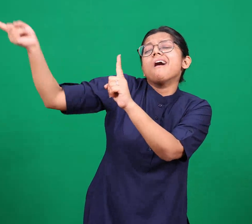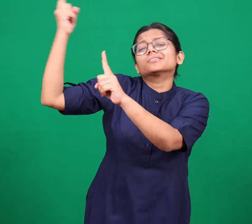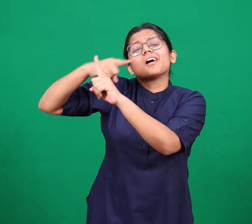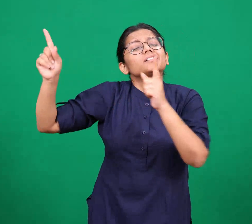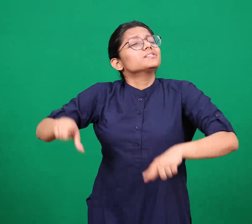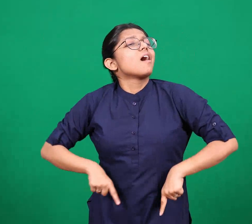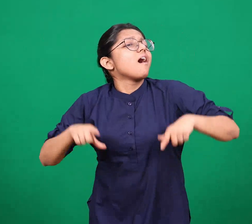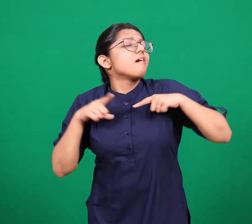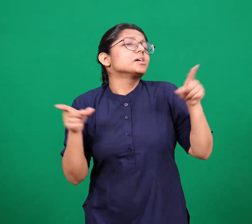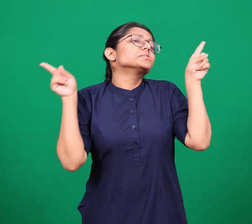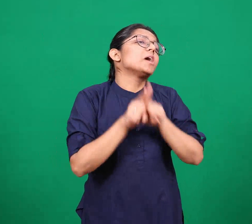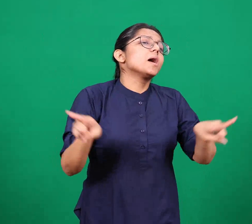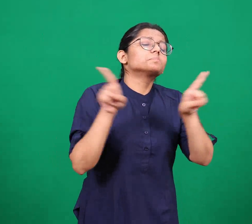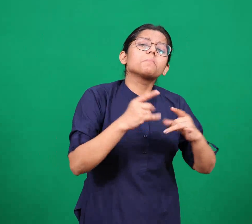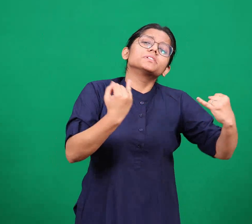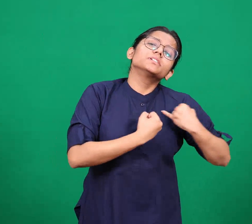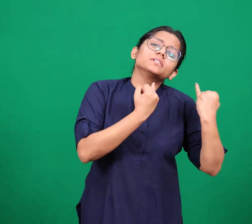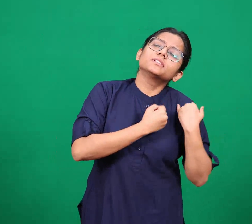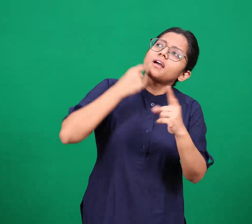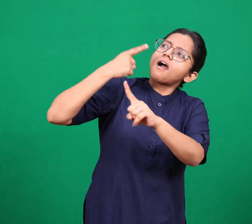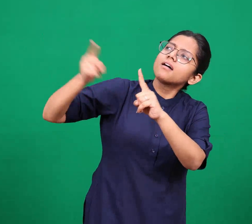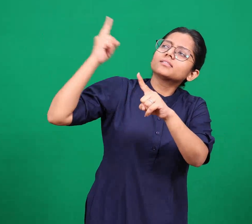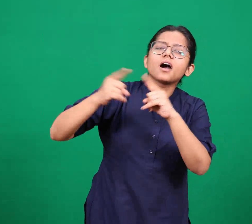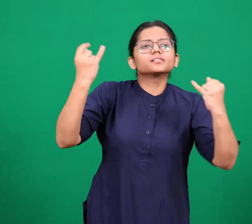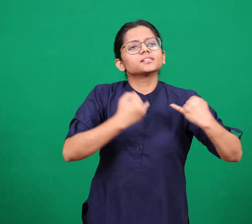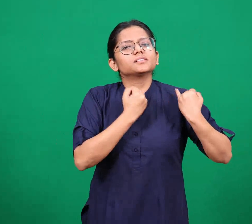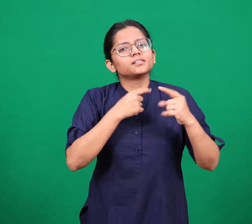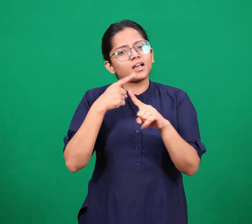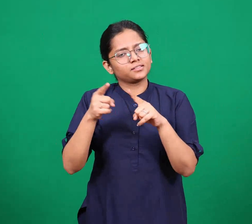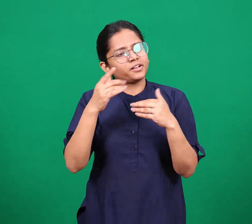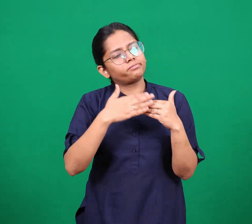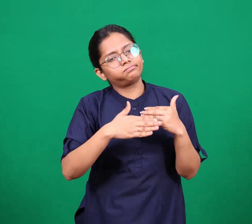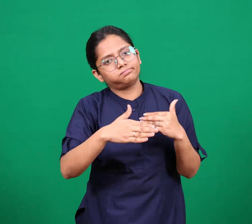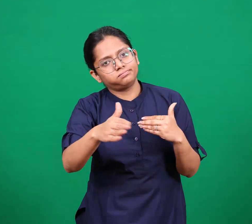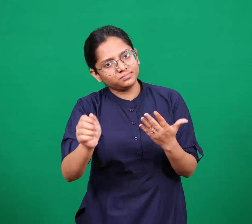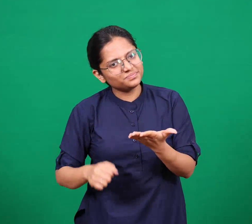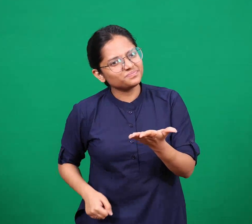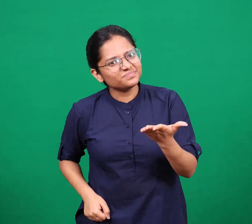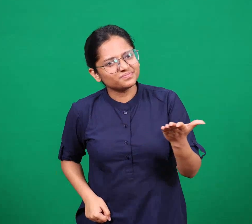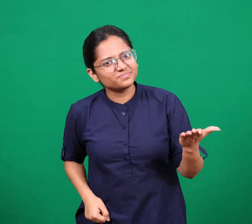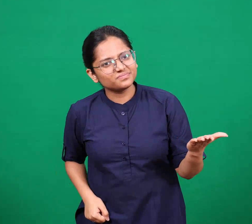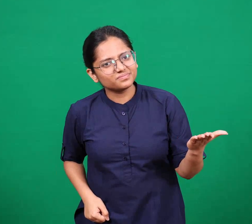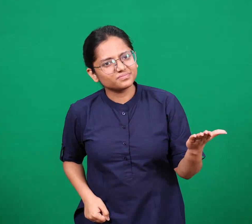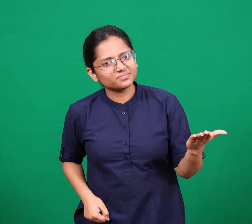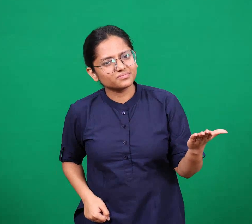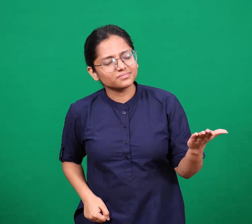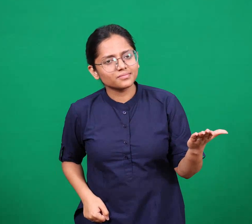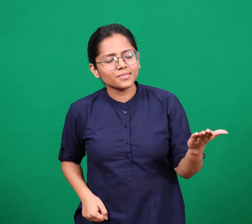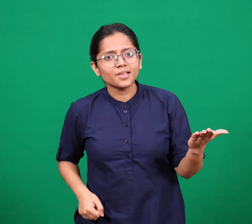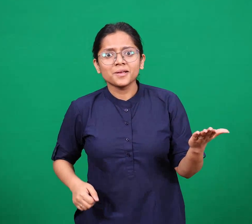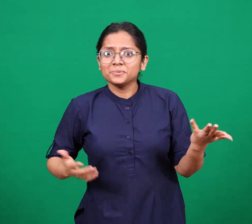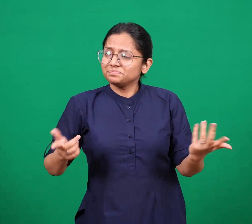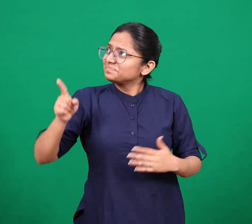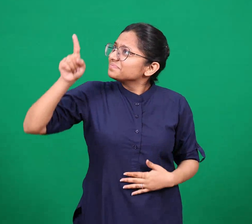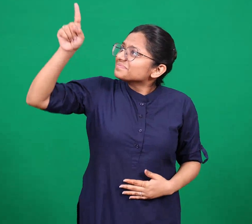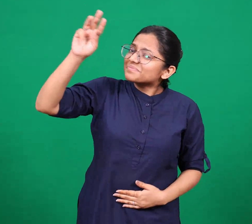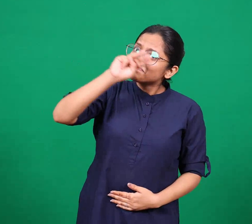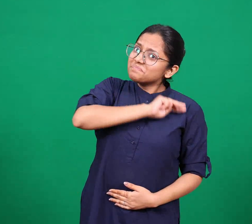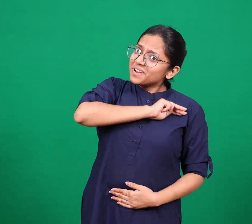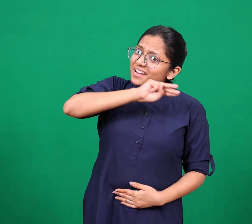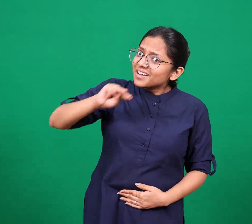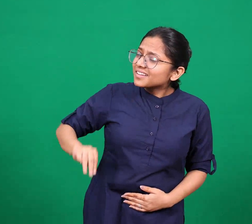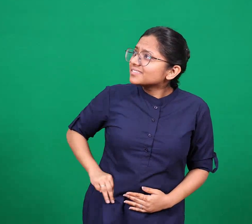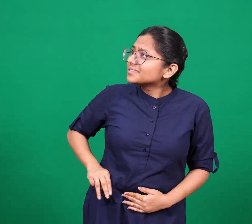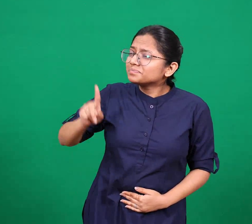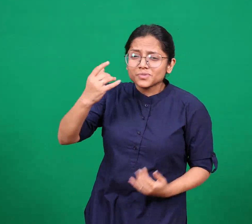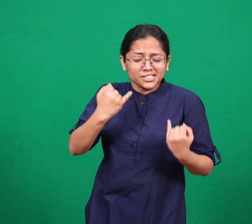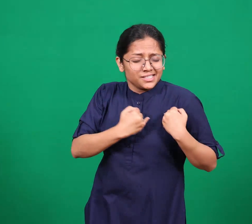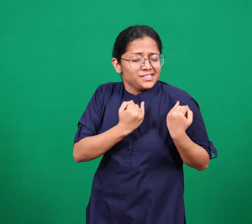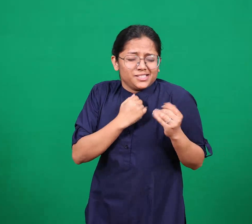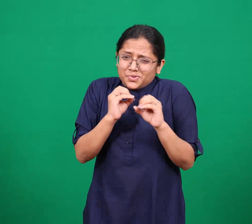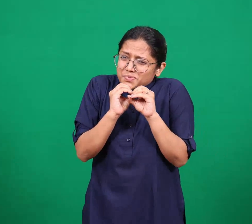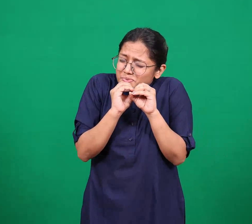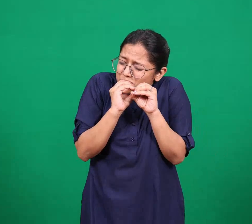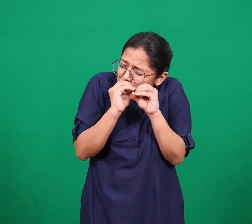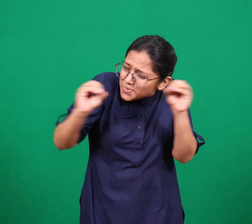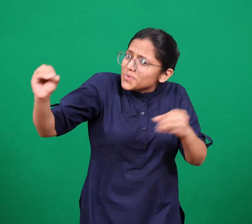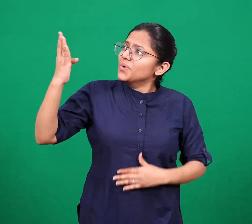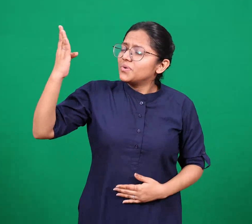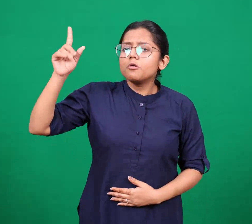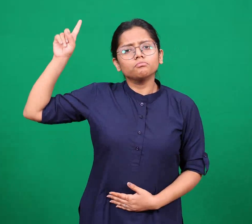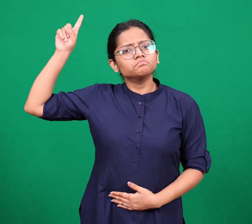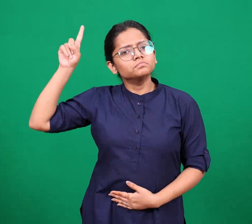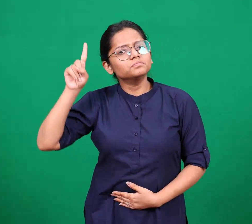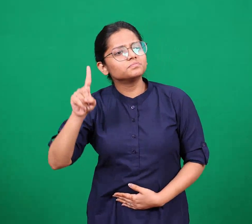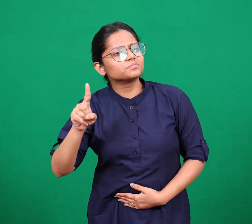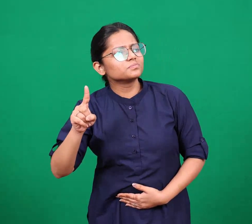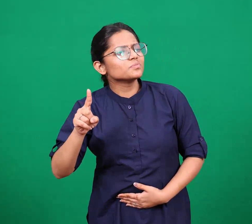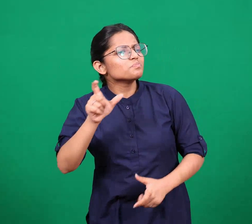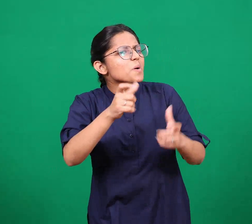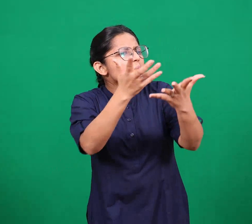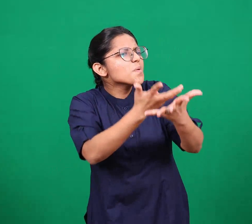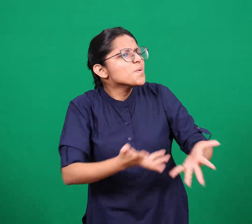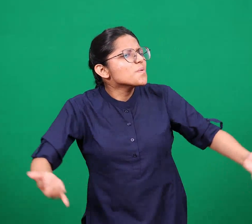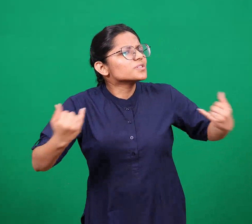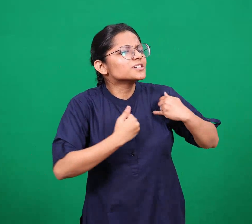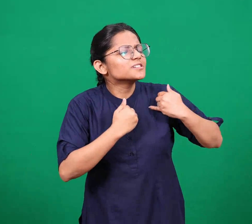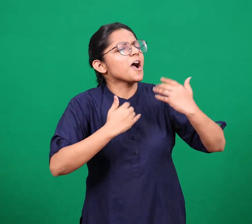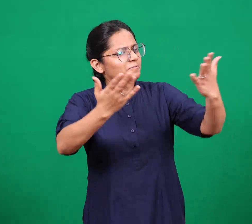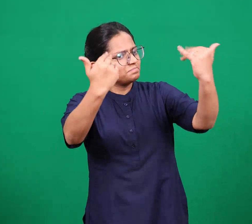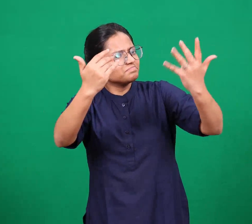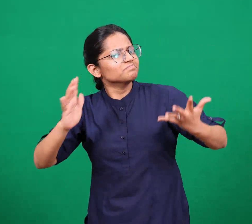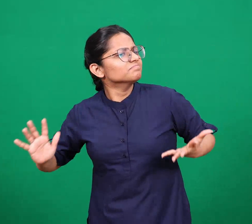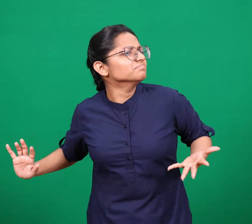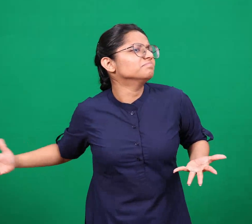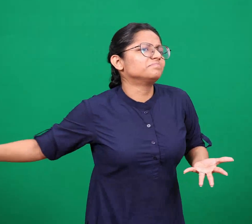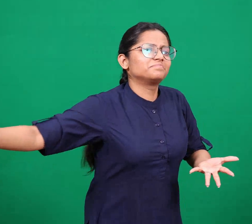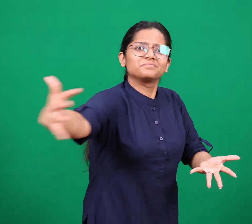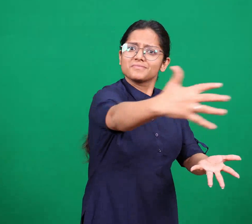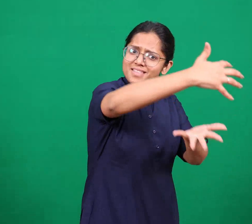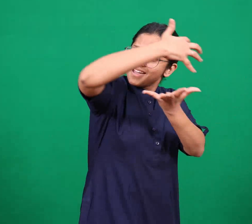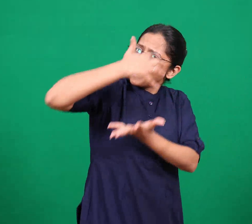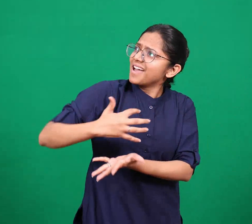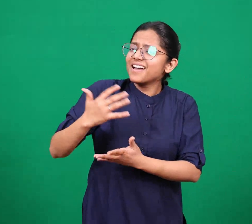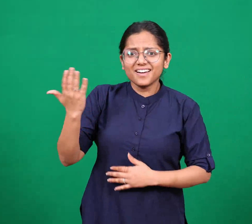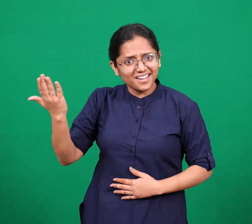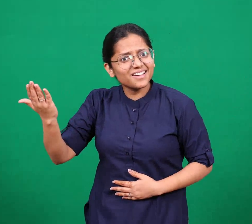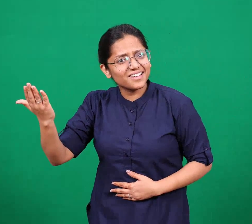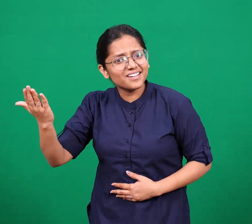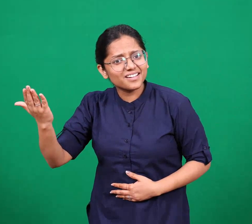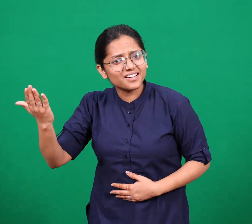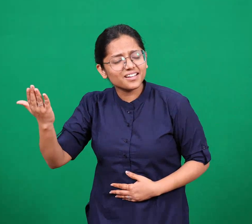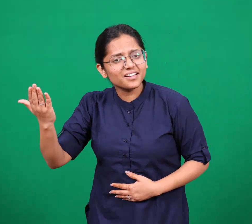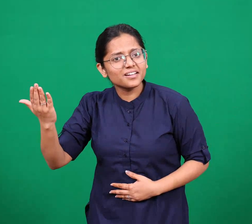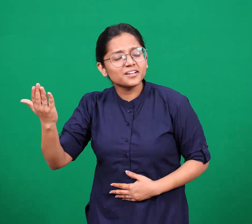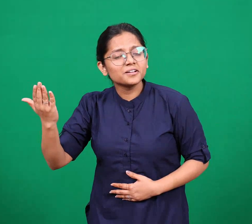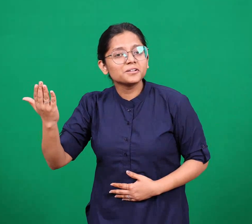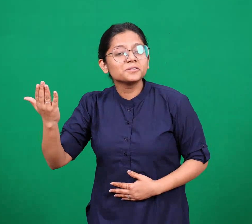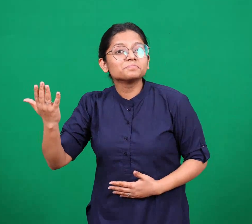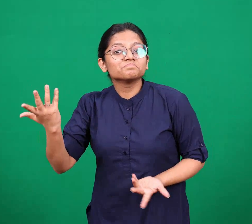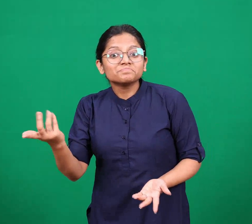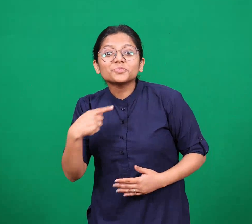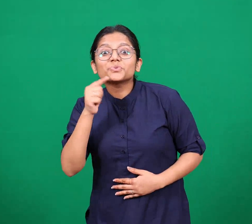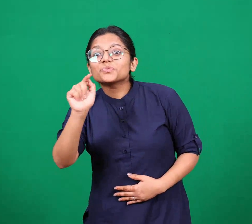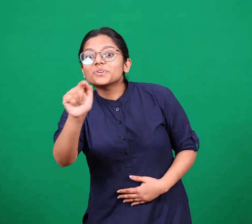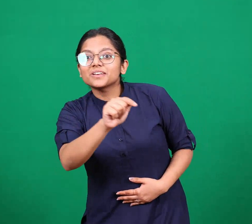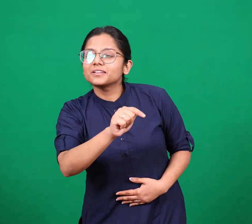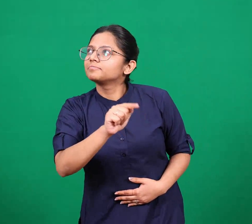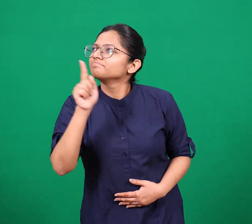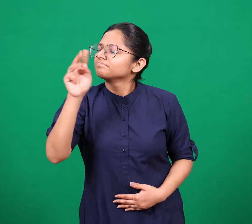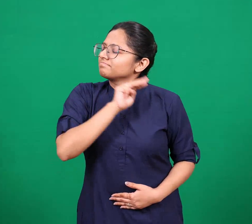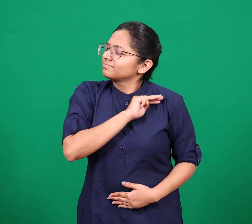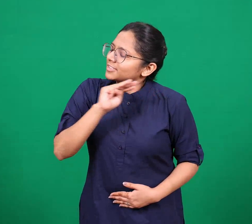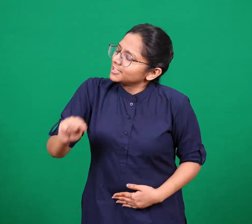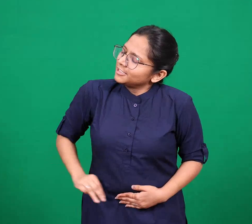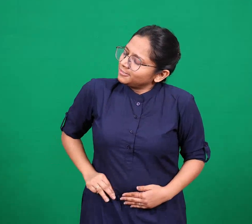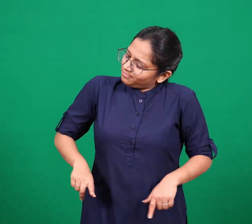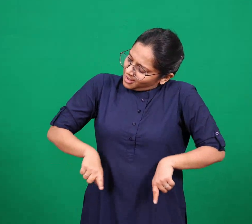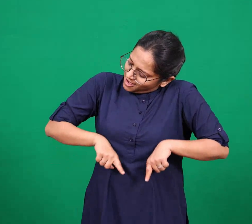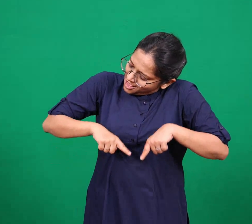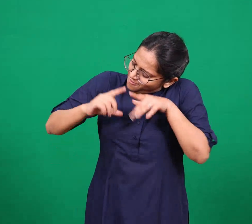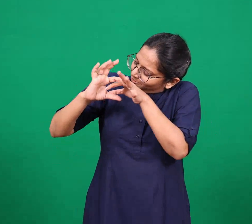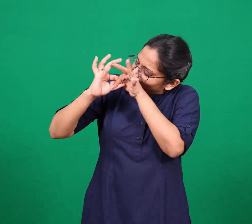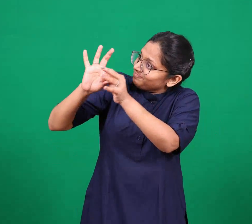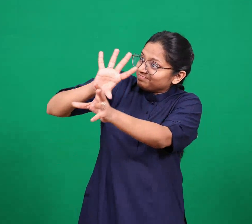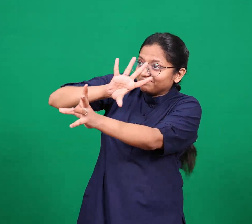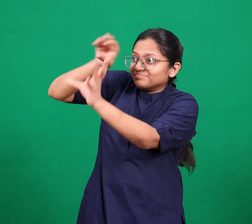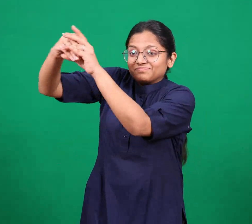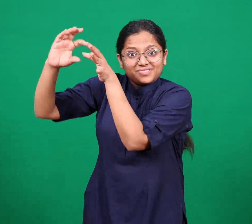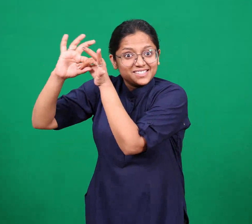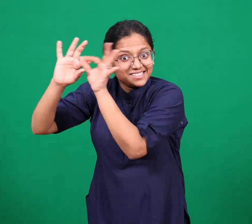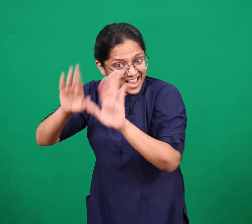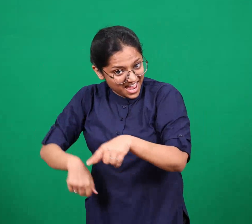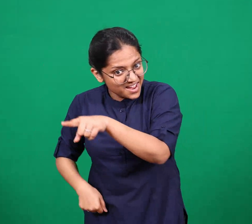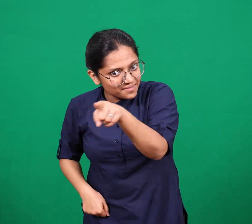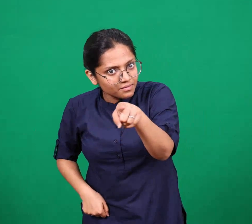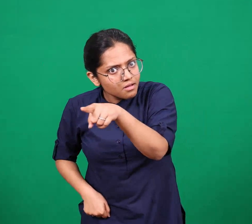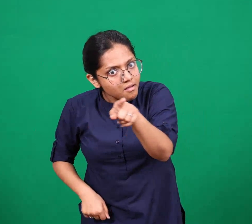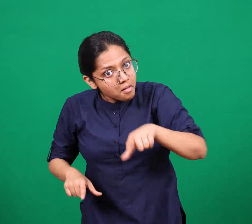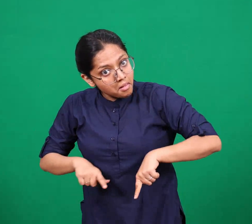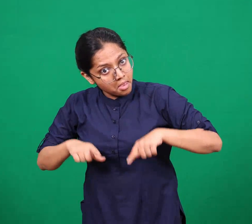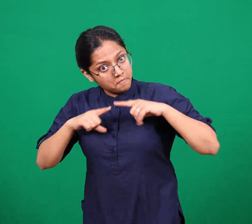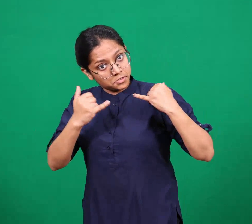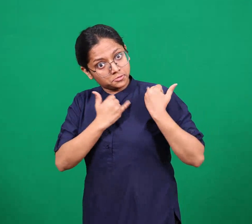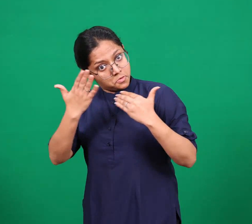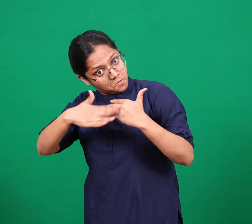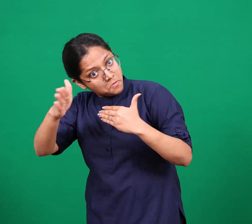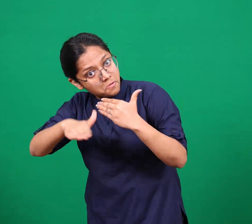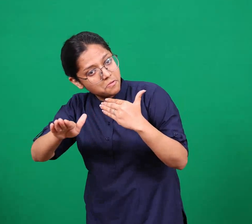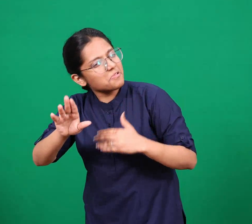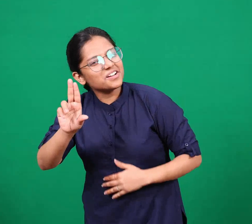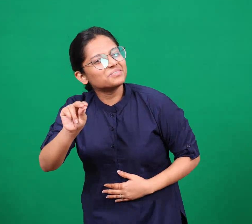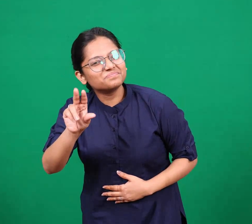But you know that Christ appeared to take away sins, and in Him there is no sin.